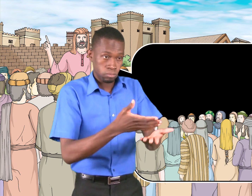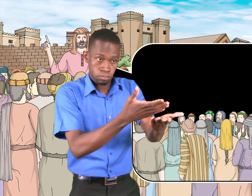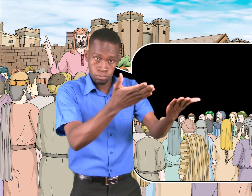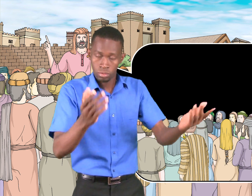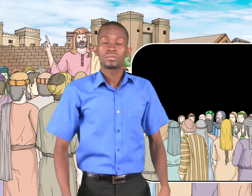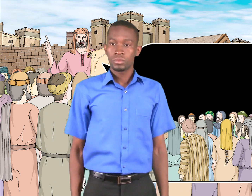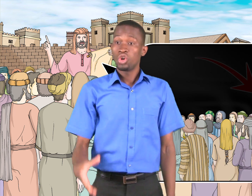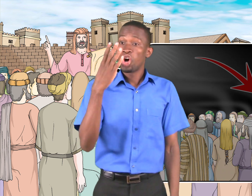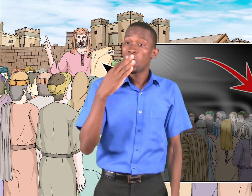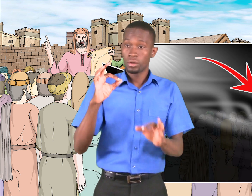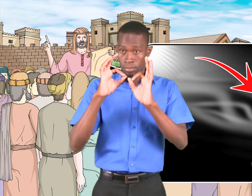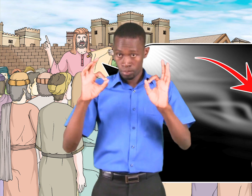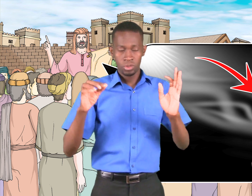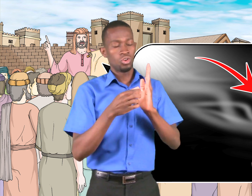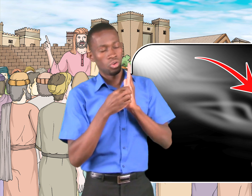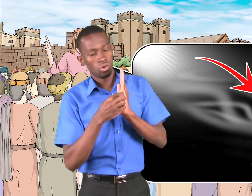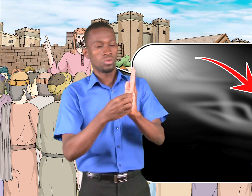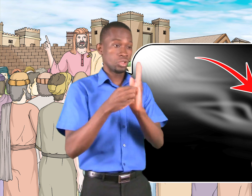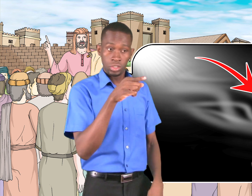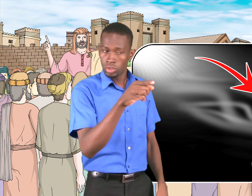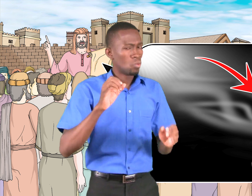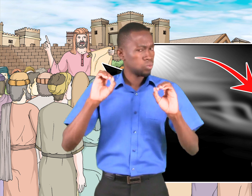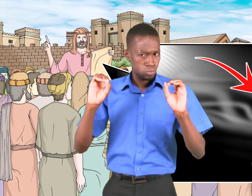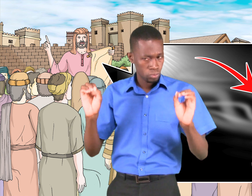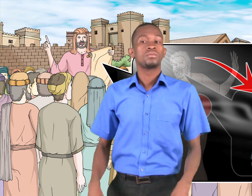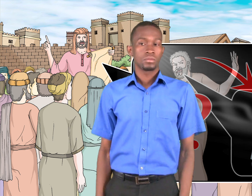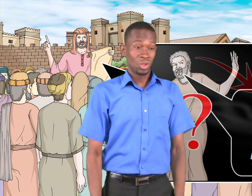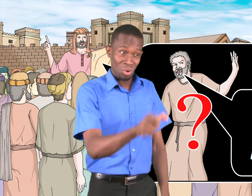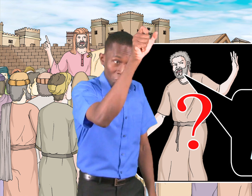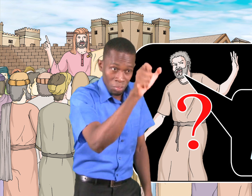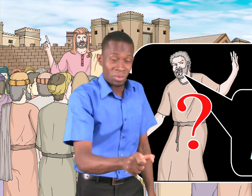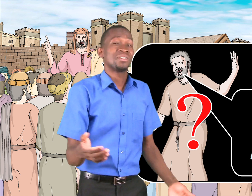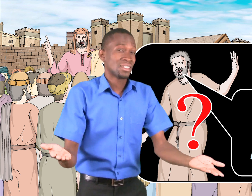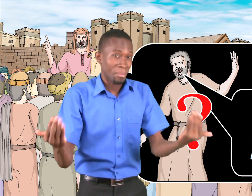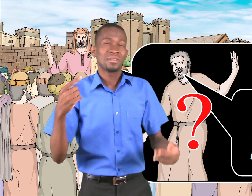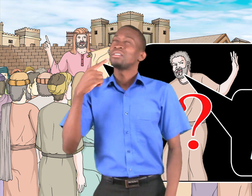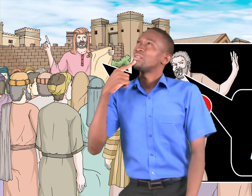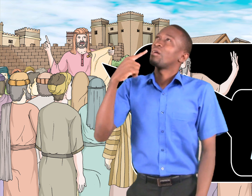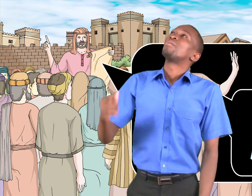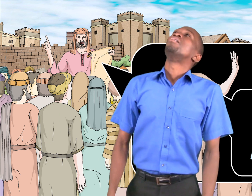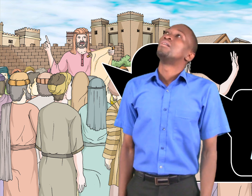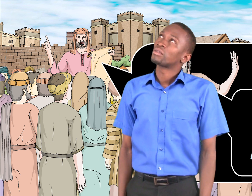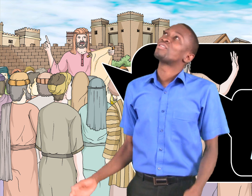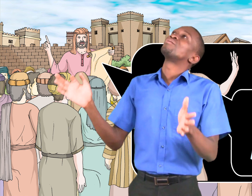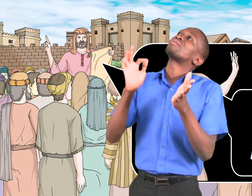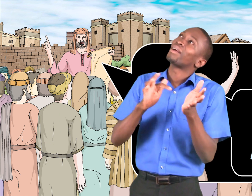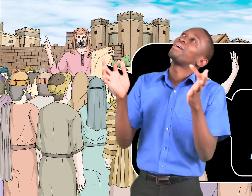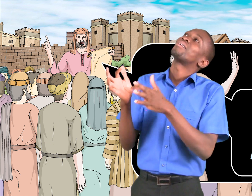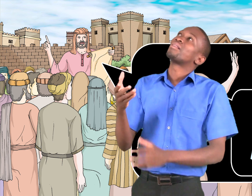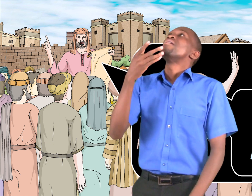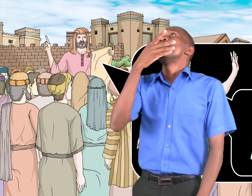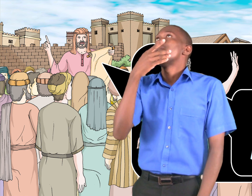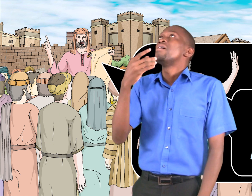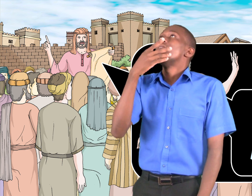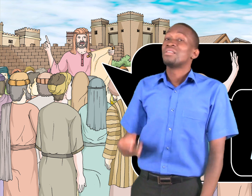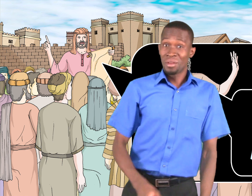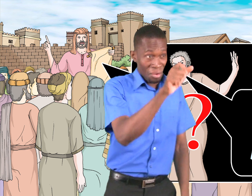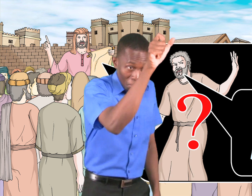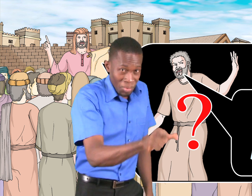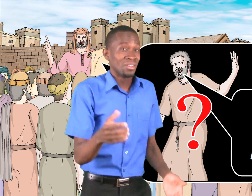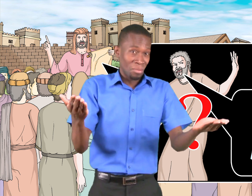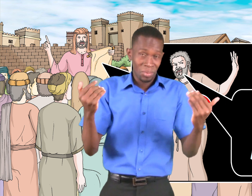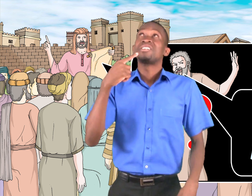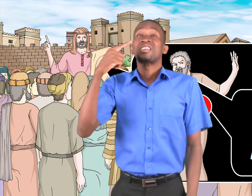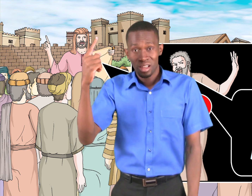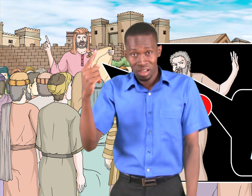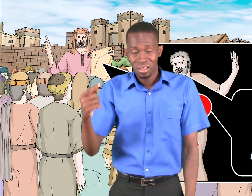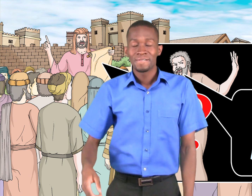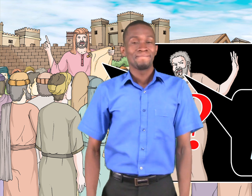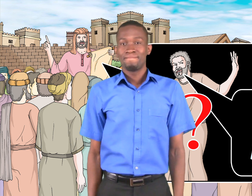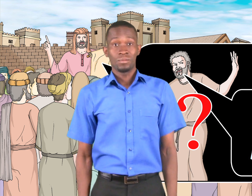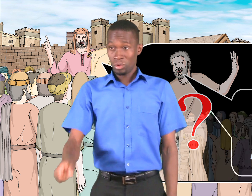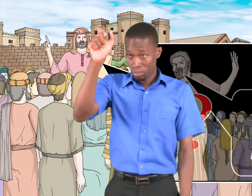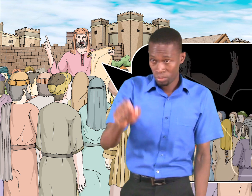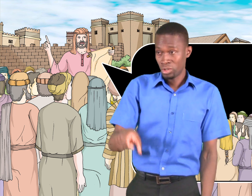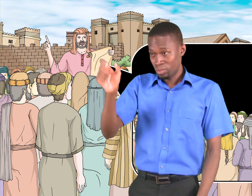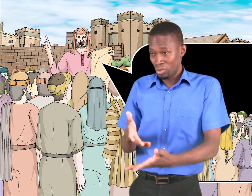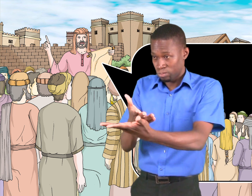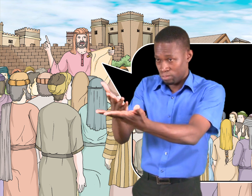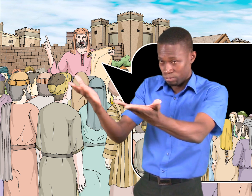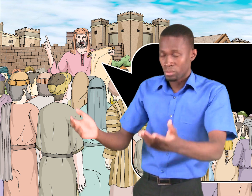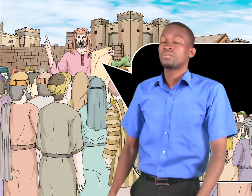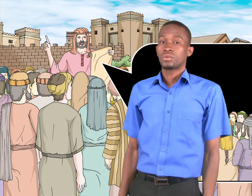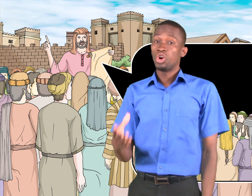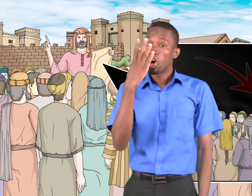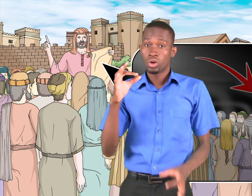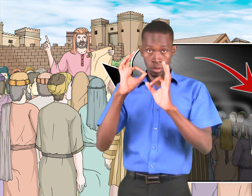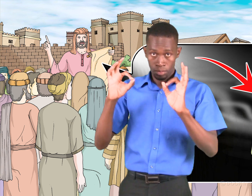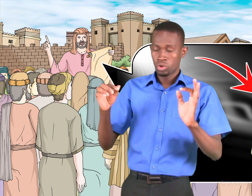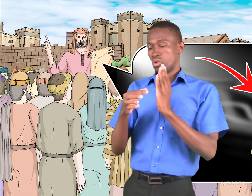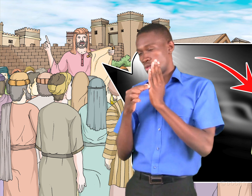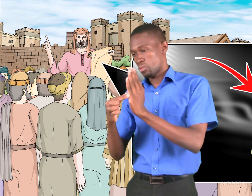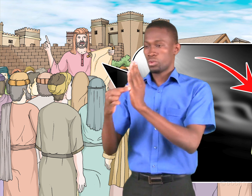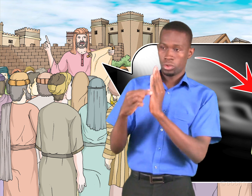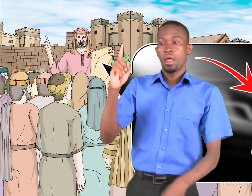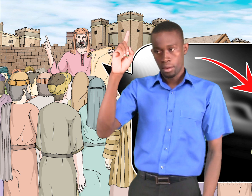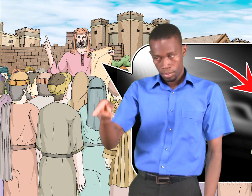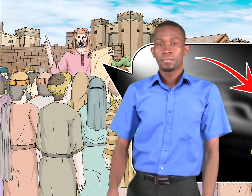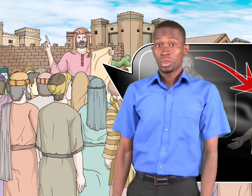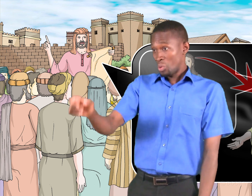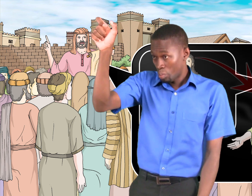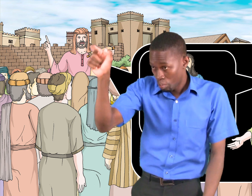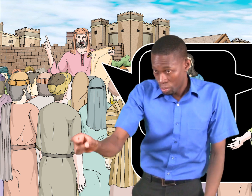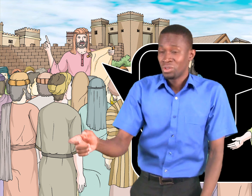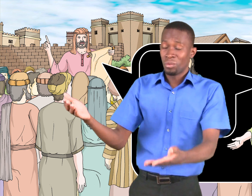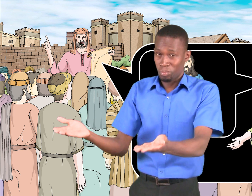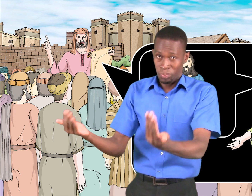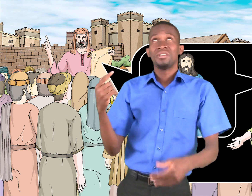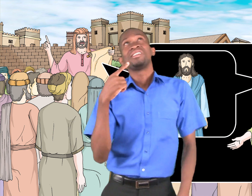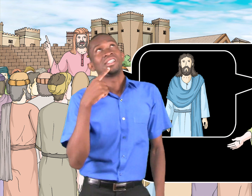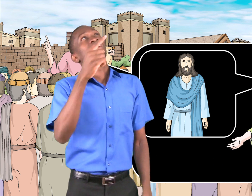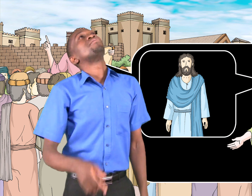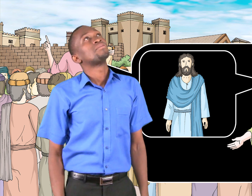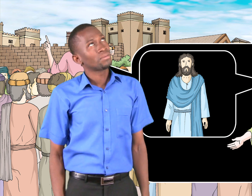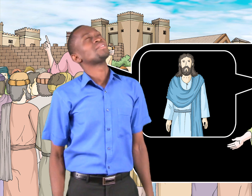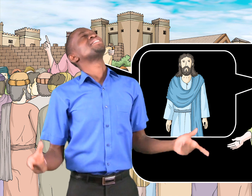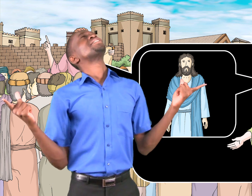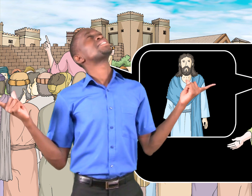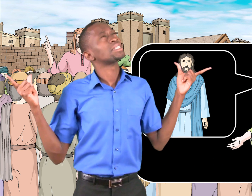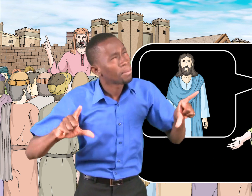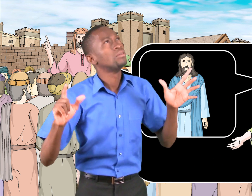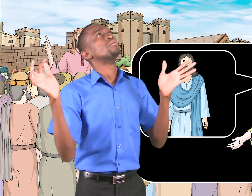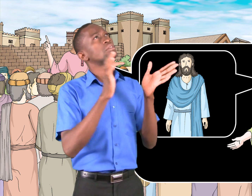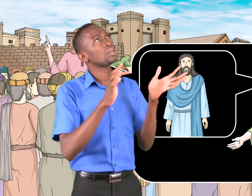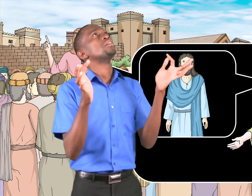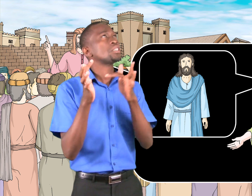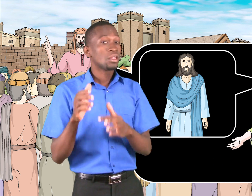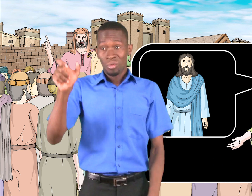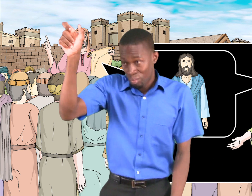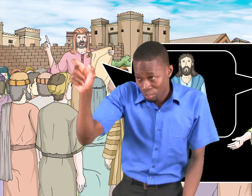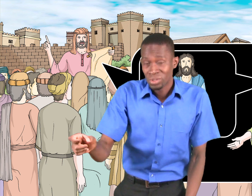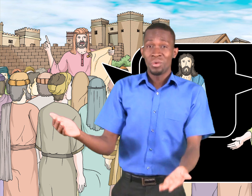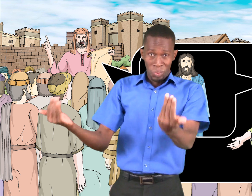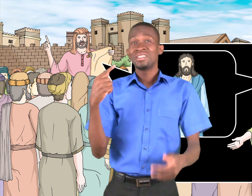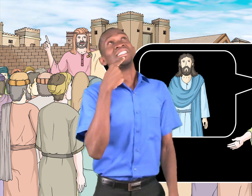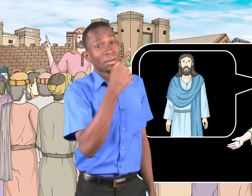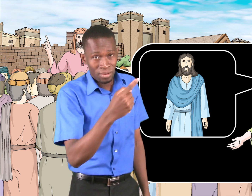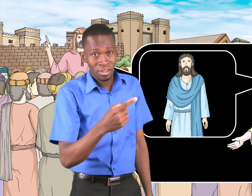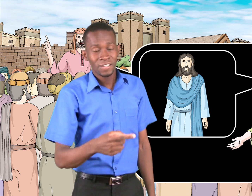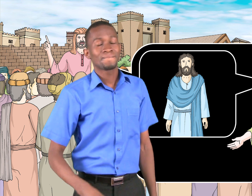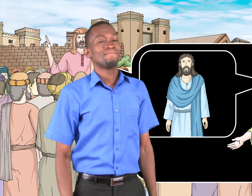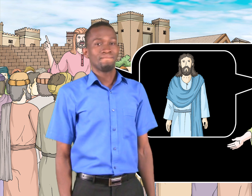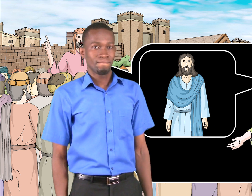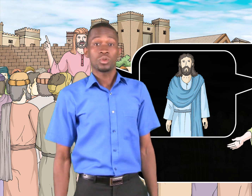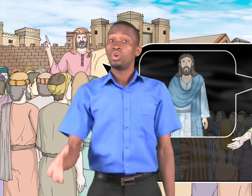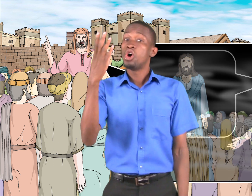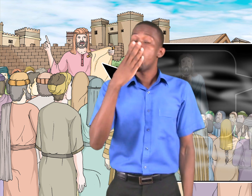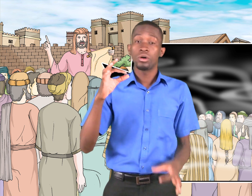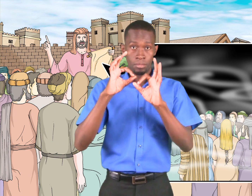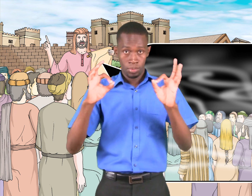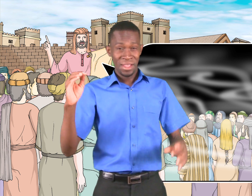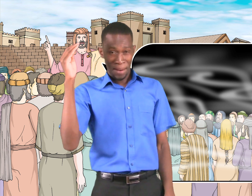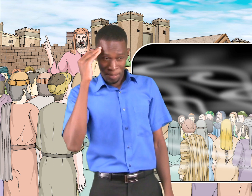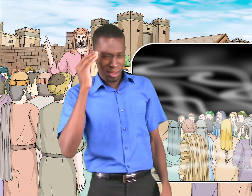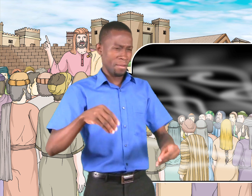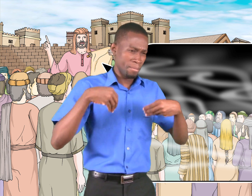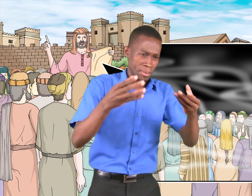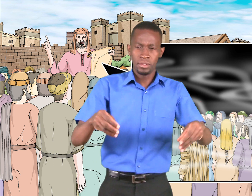Therefore I inform you that no one who is speaking by the Spirit of God says, “Jesus be cursed,” and no one can say, “Jesus is Lord,” except by the Holy Spirit.